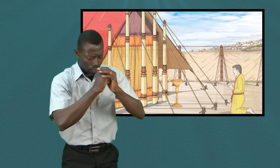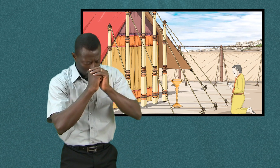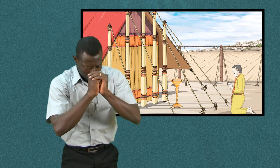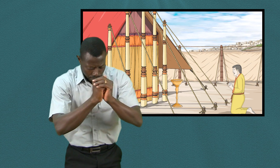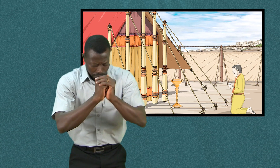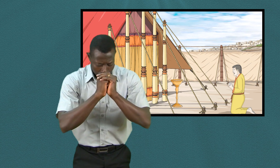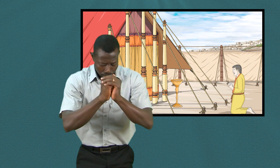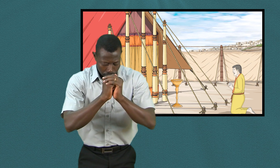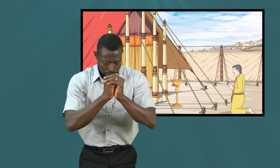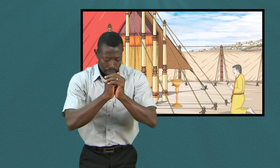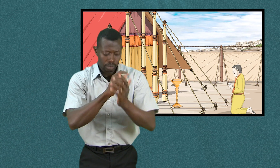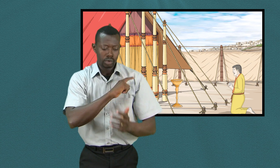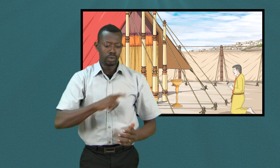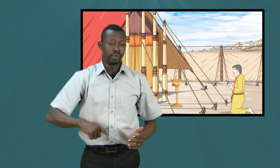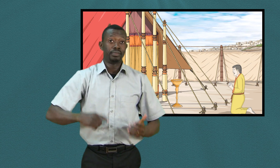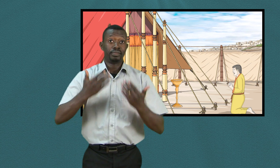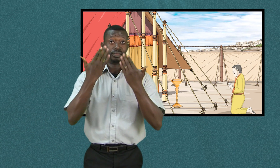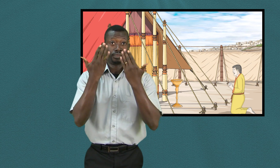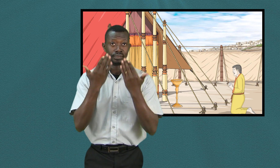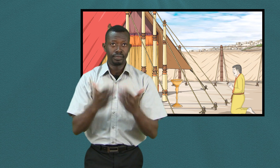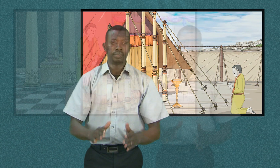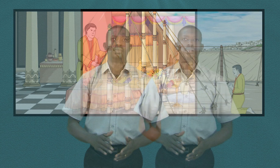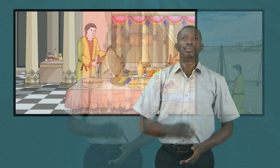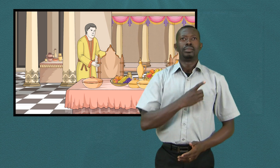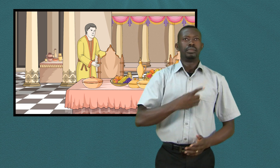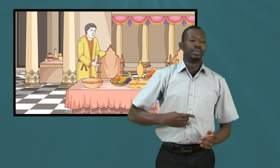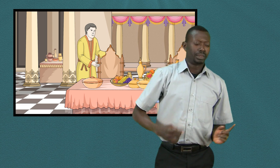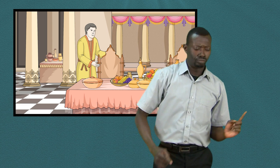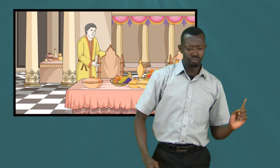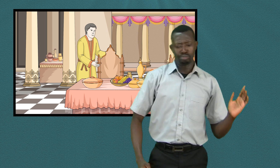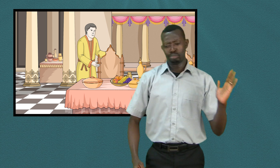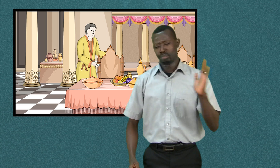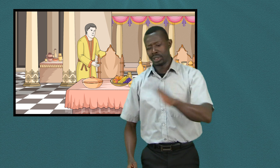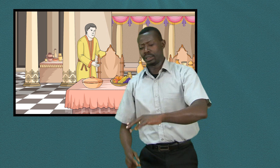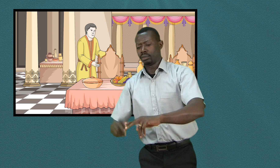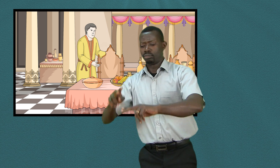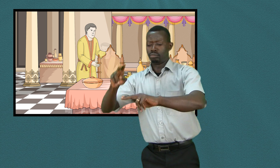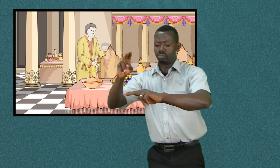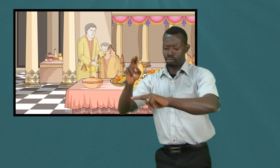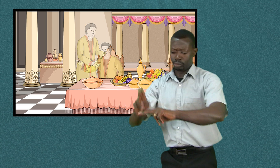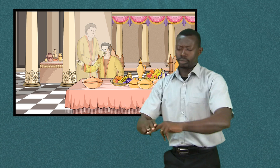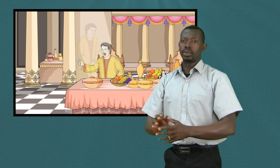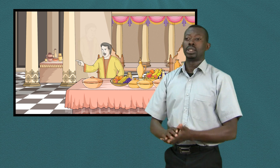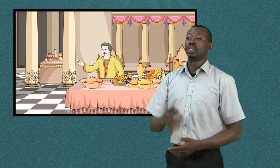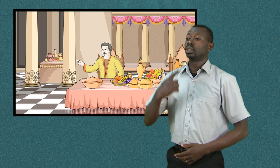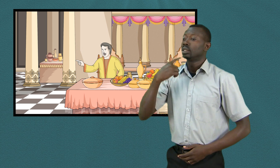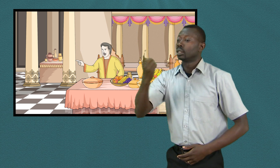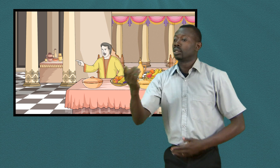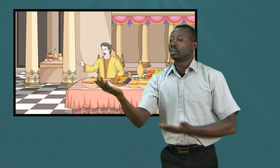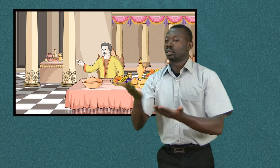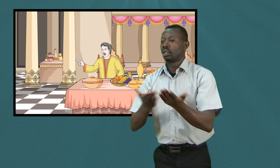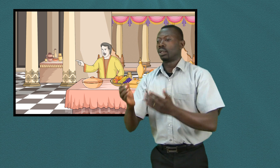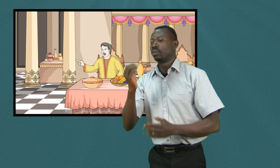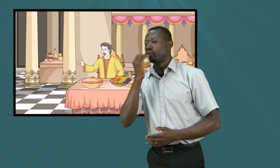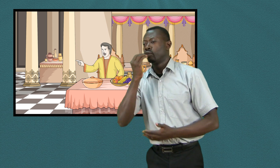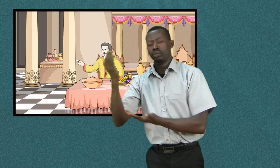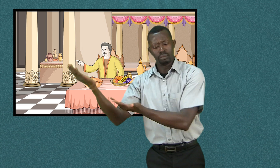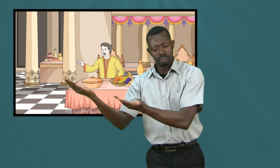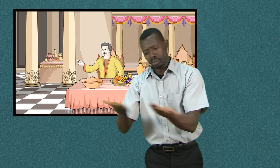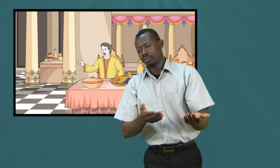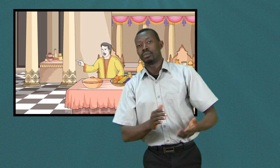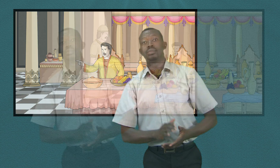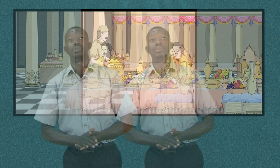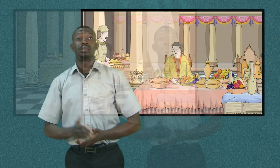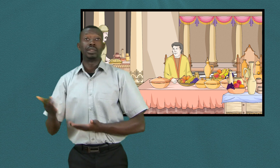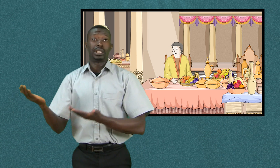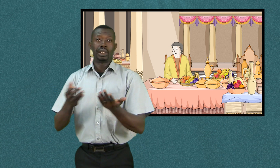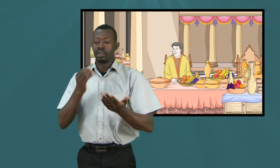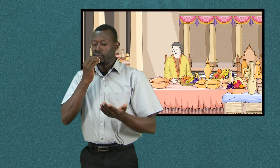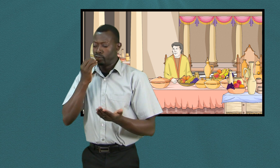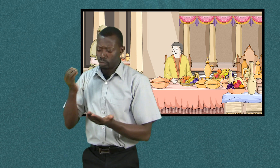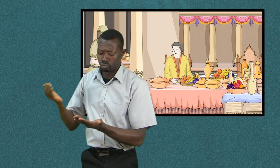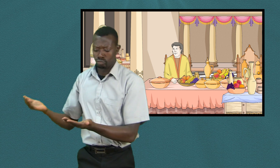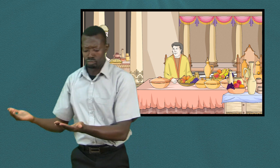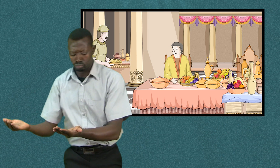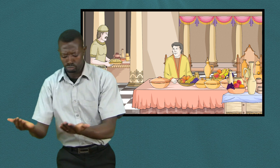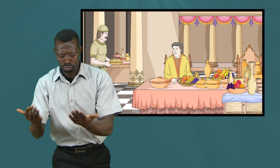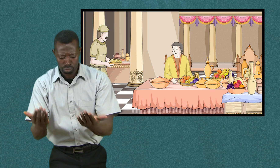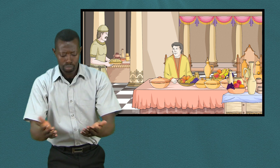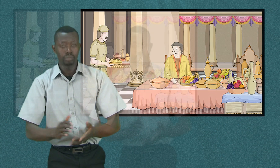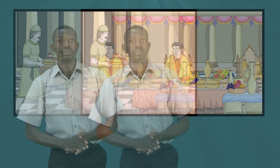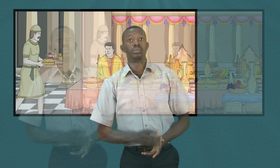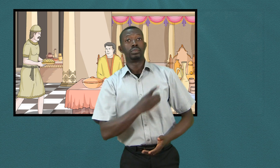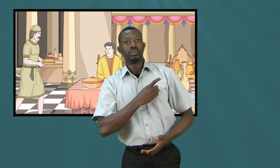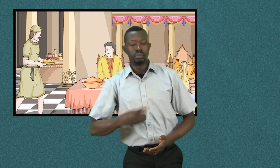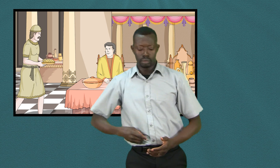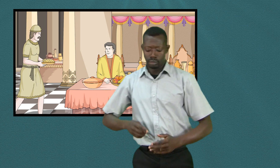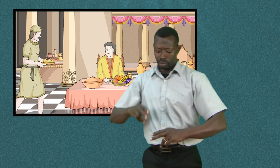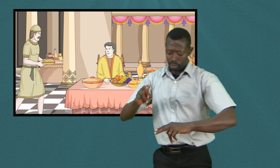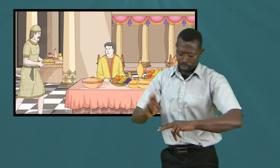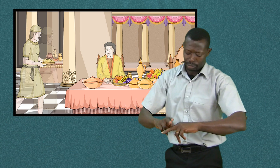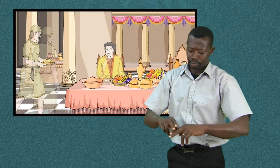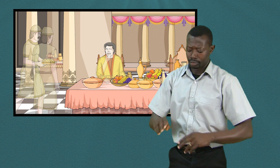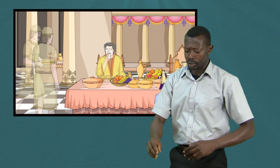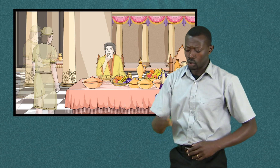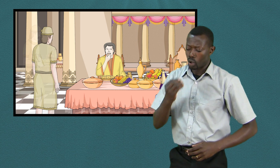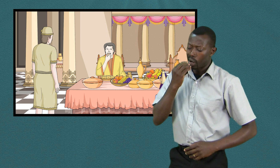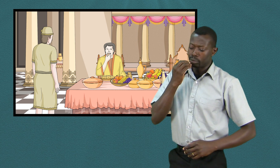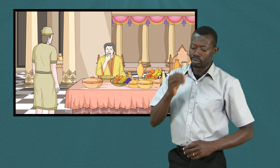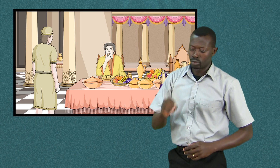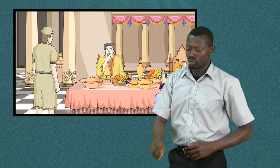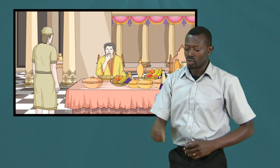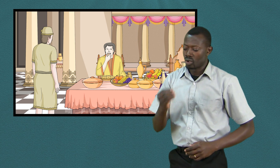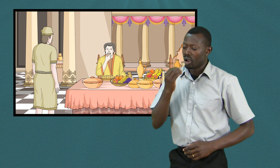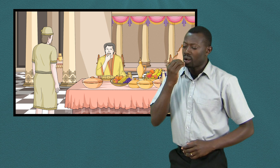Then he went to his own house, and at his request they set food before him, and he ate.